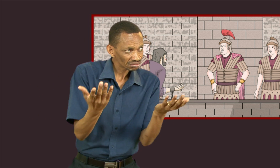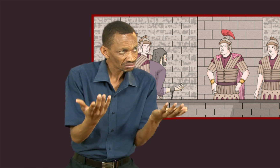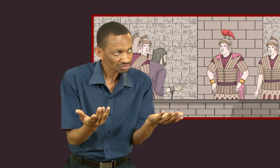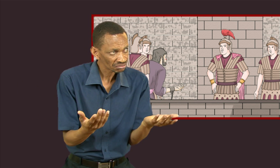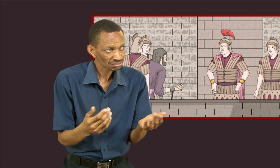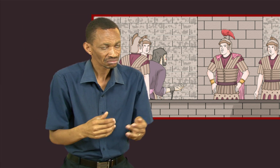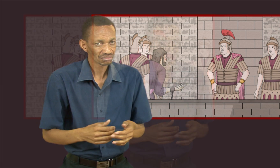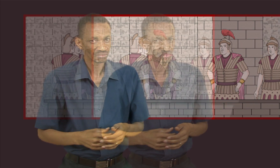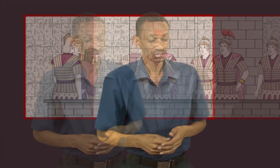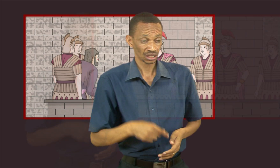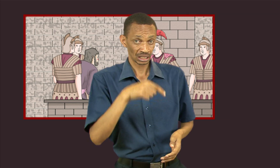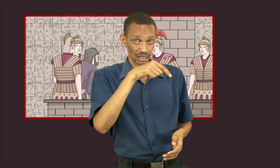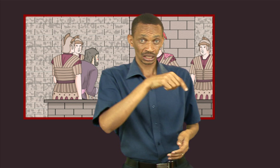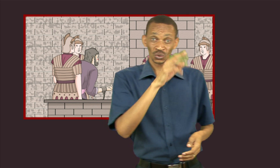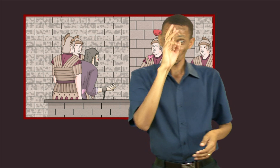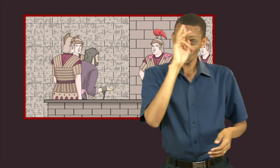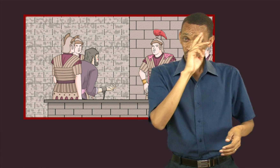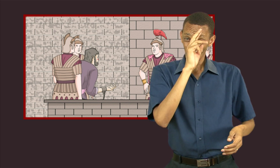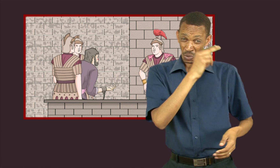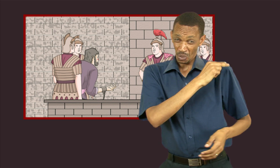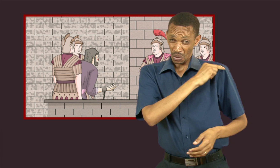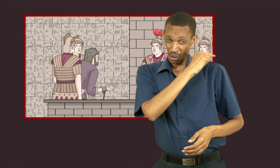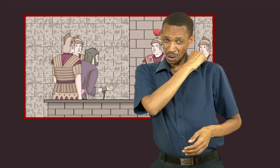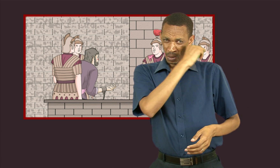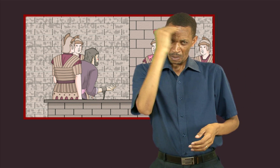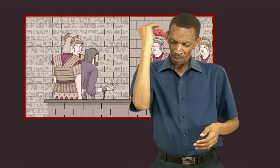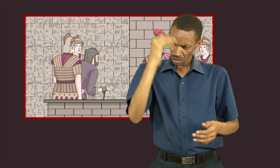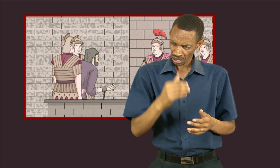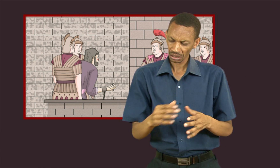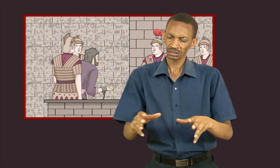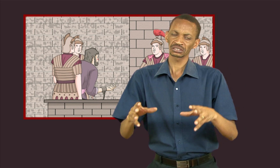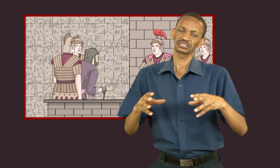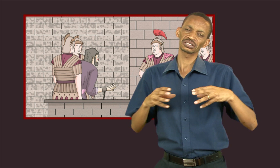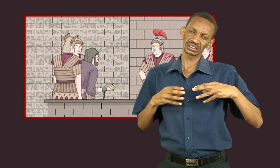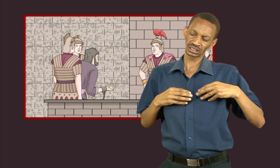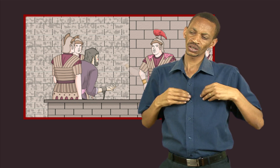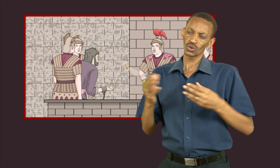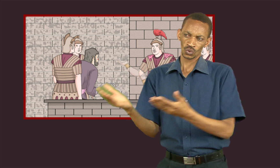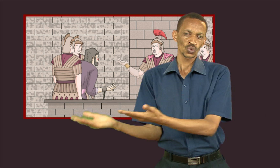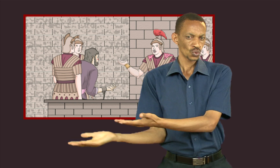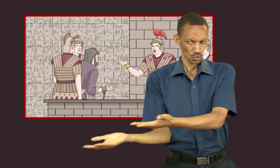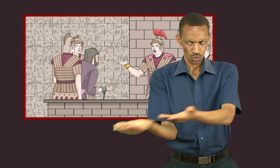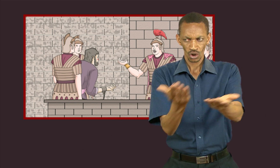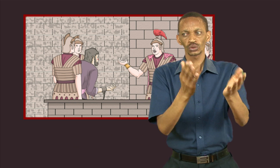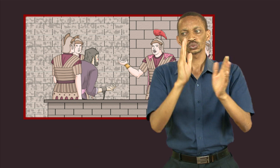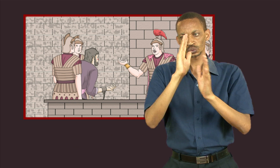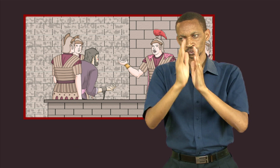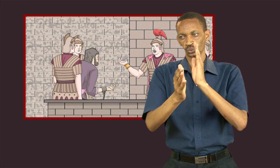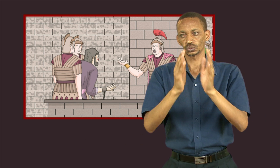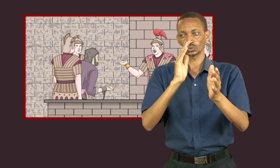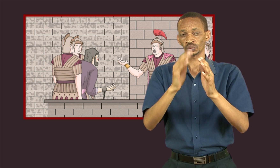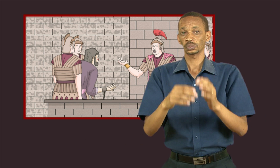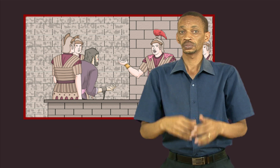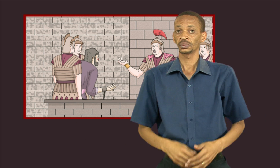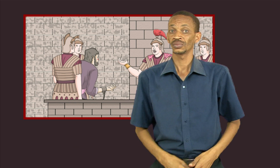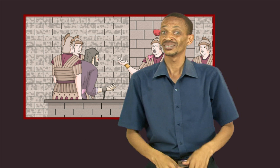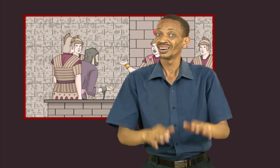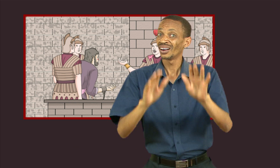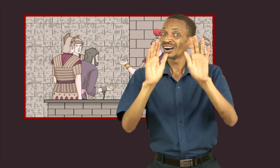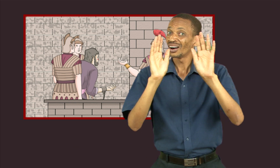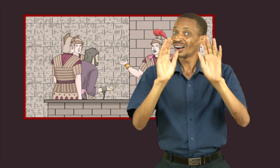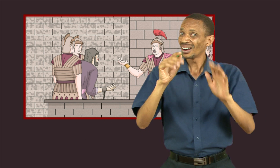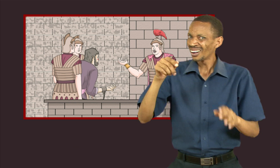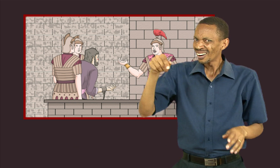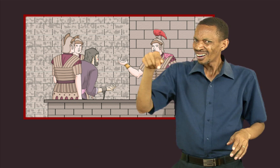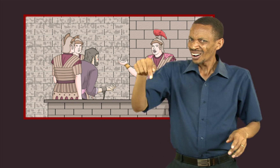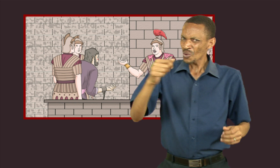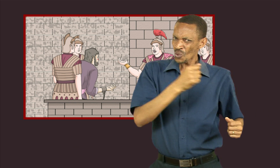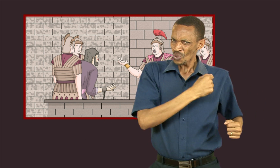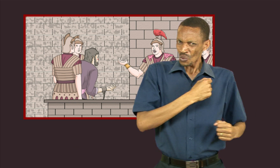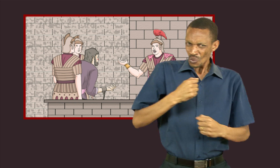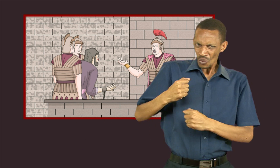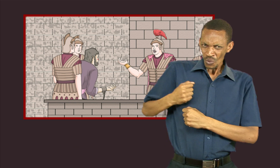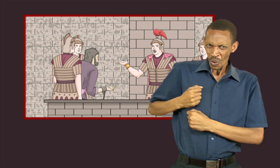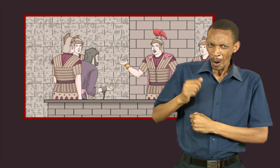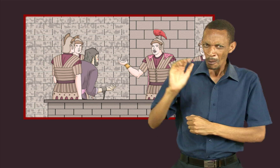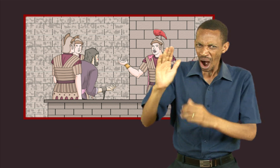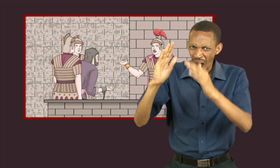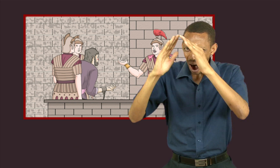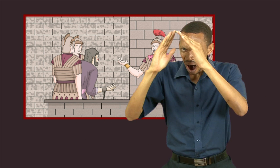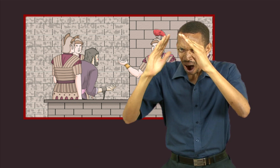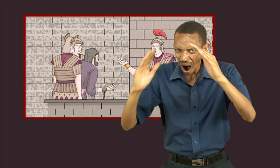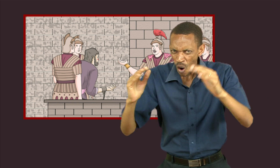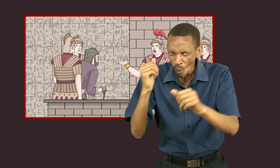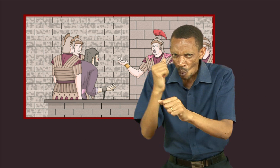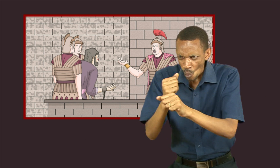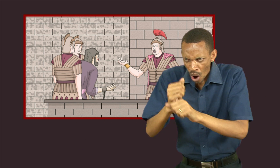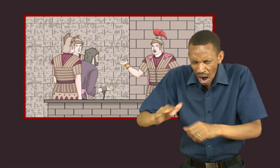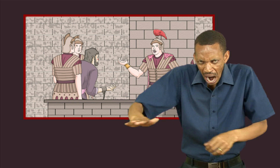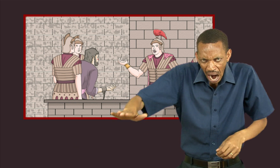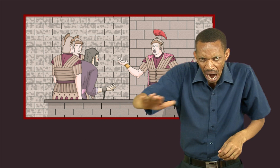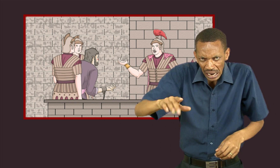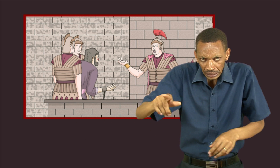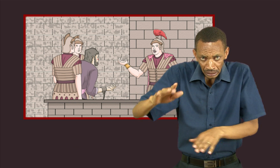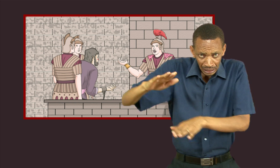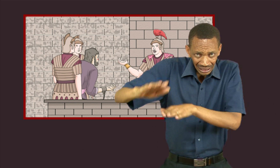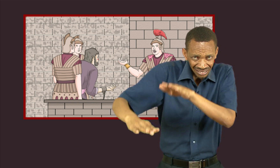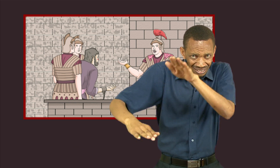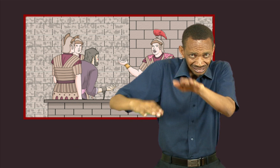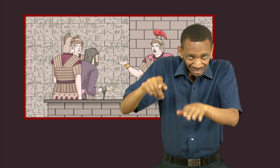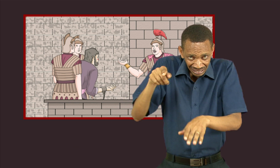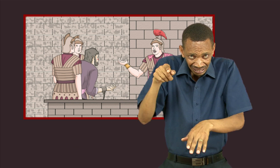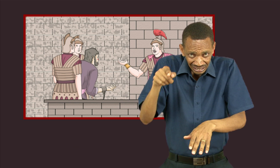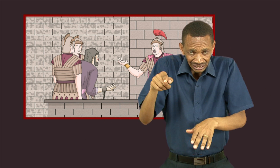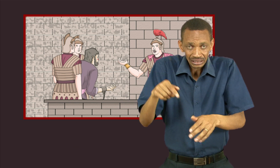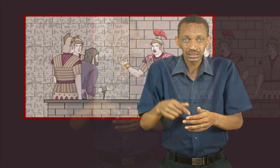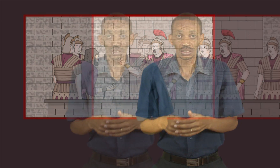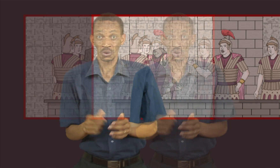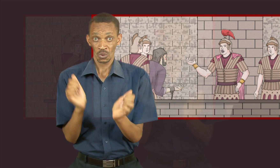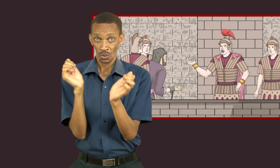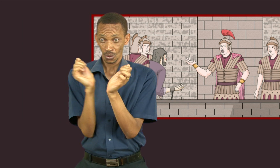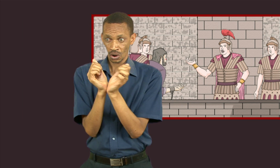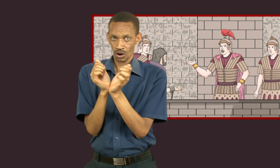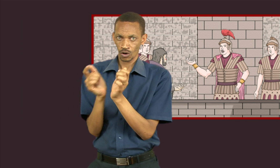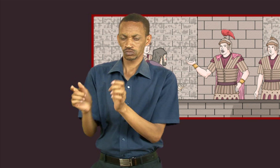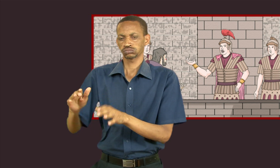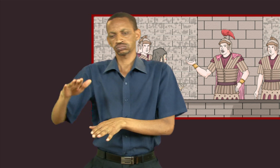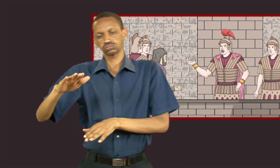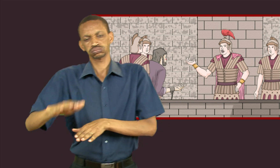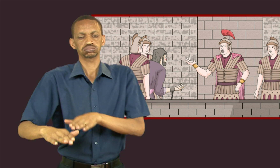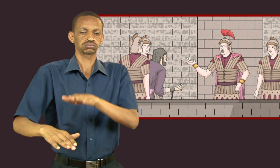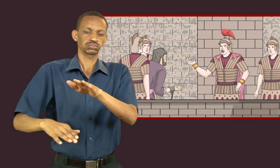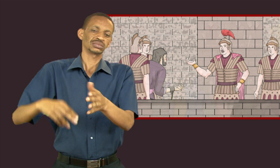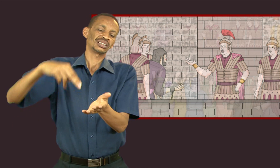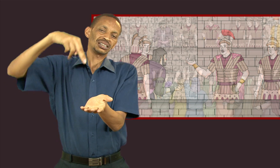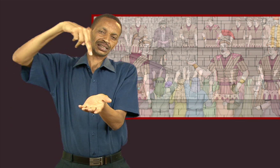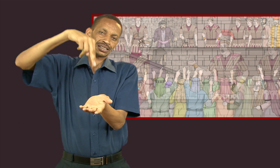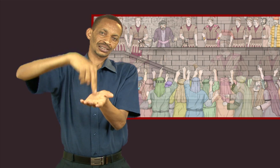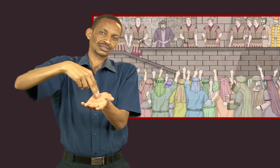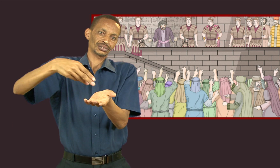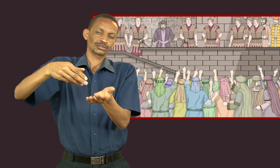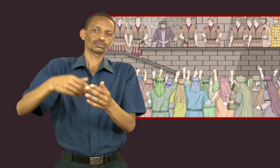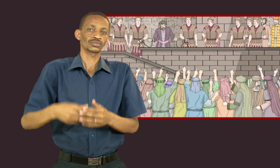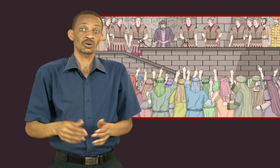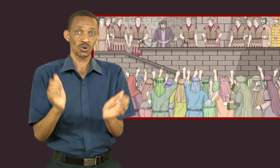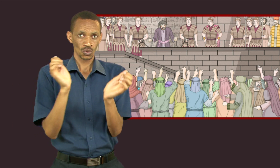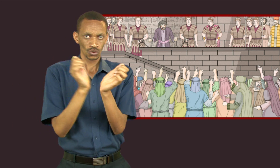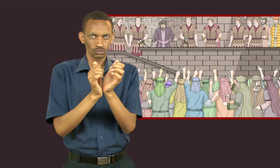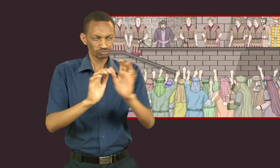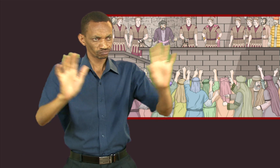Now I beg you to allow me to speak to the people.”